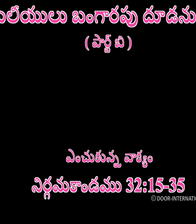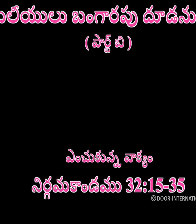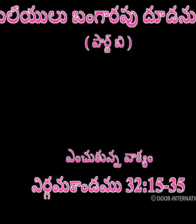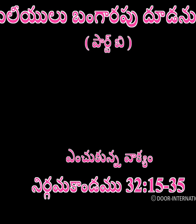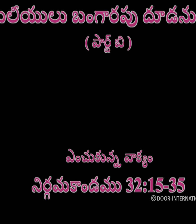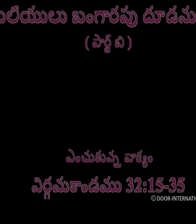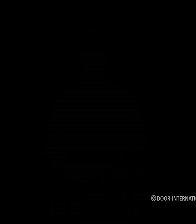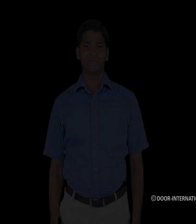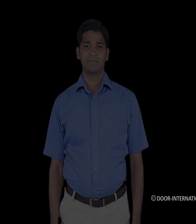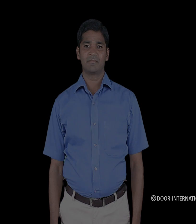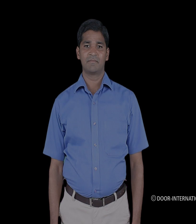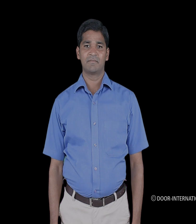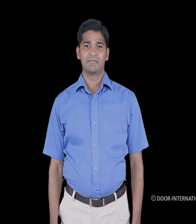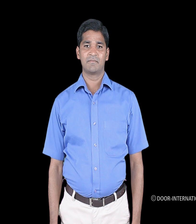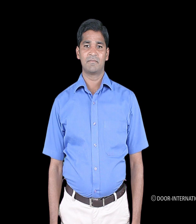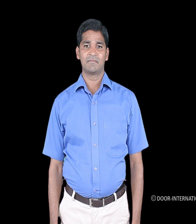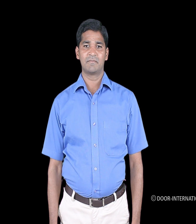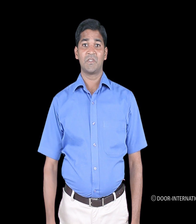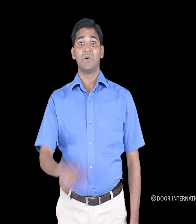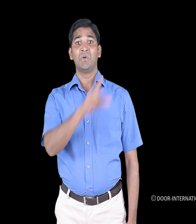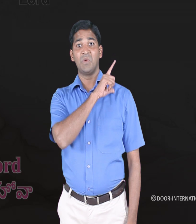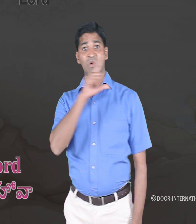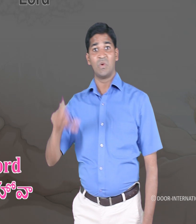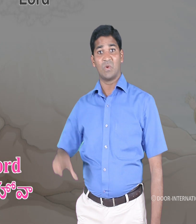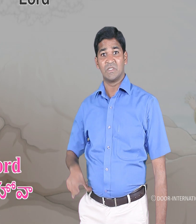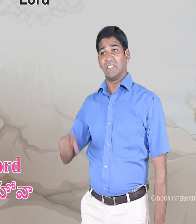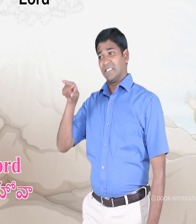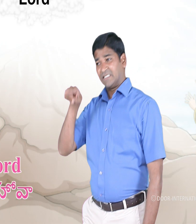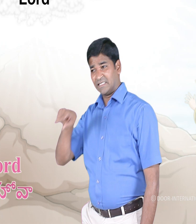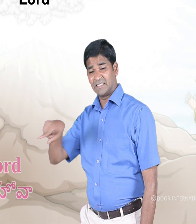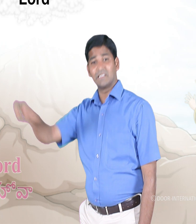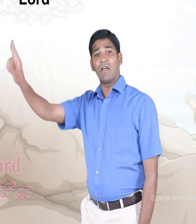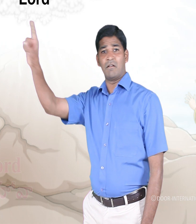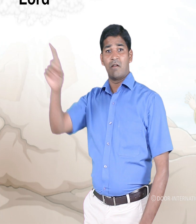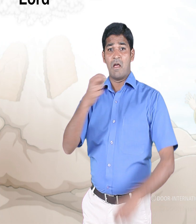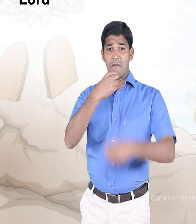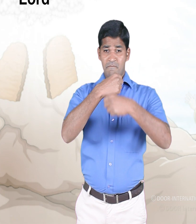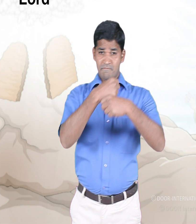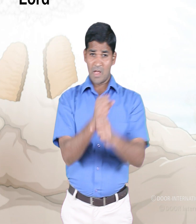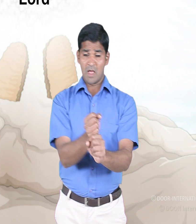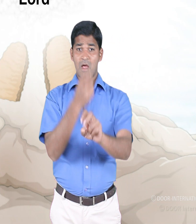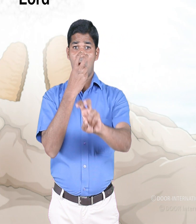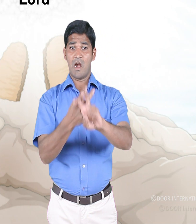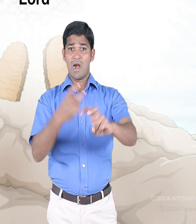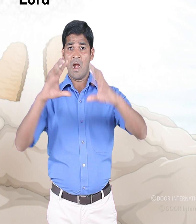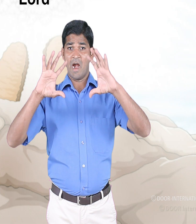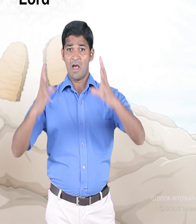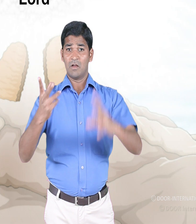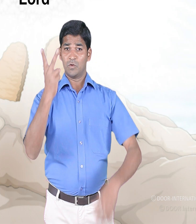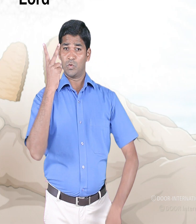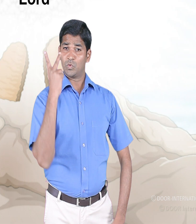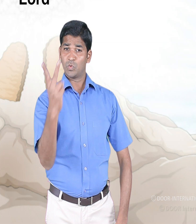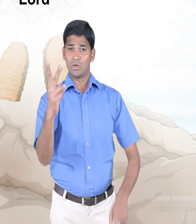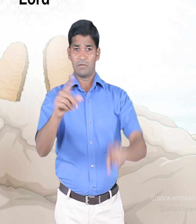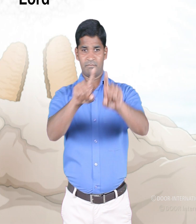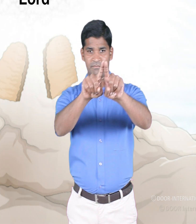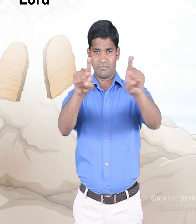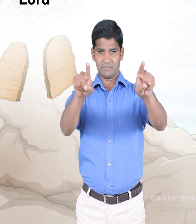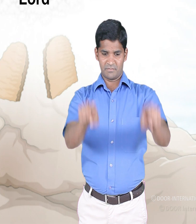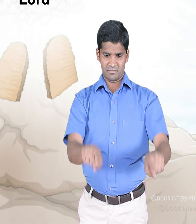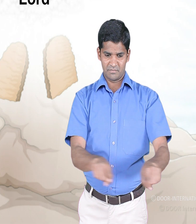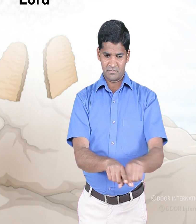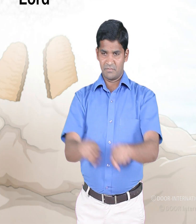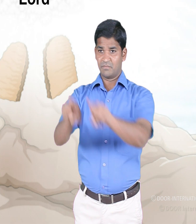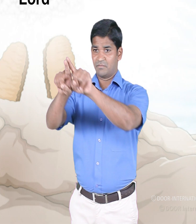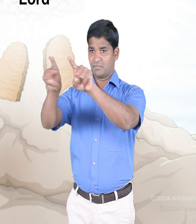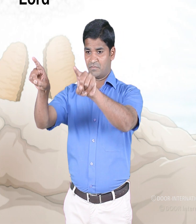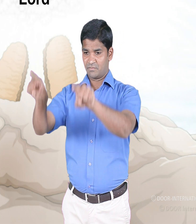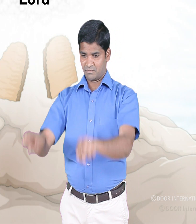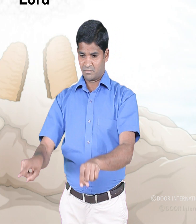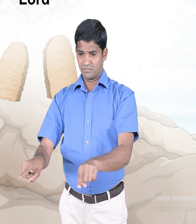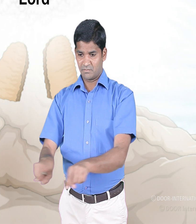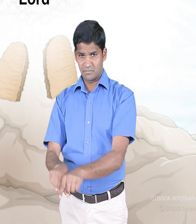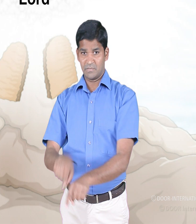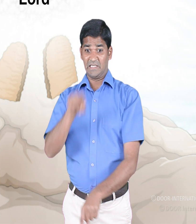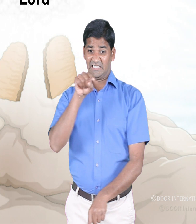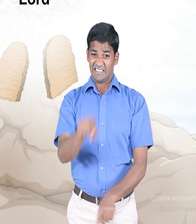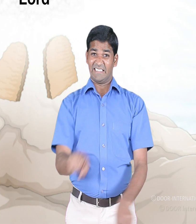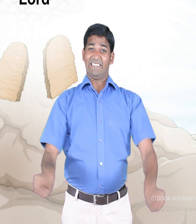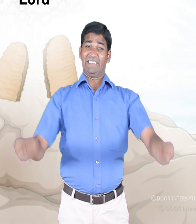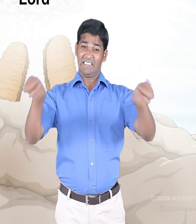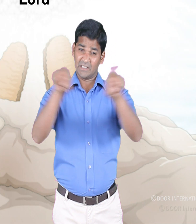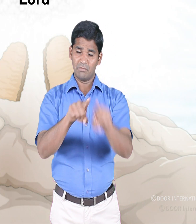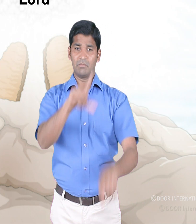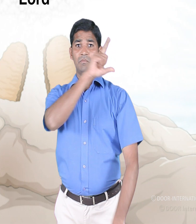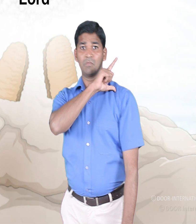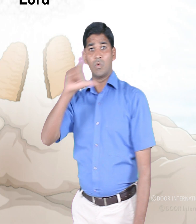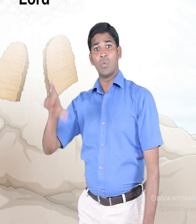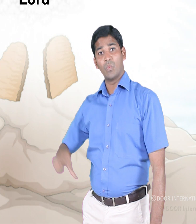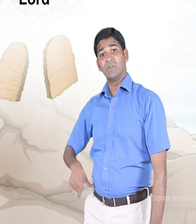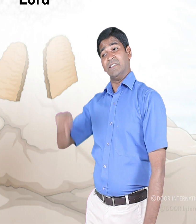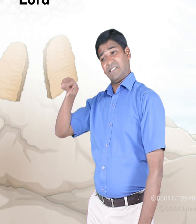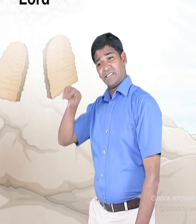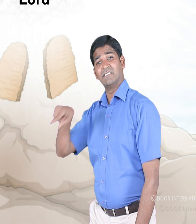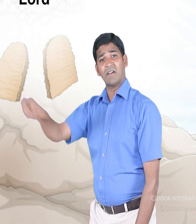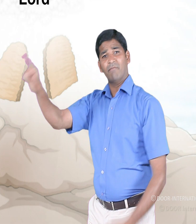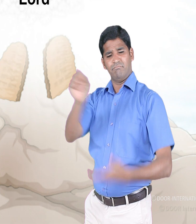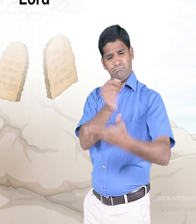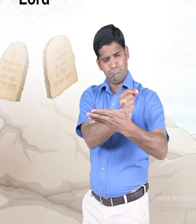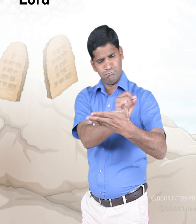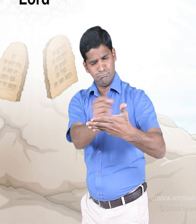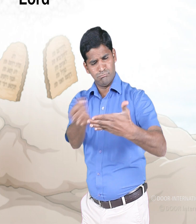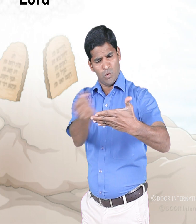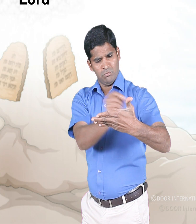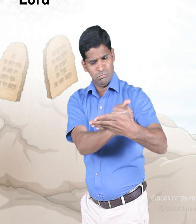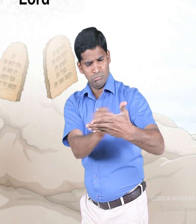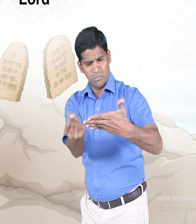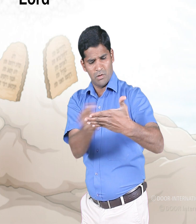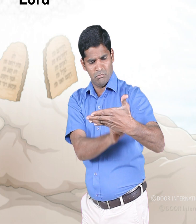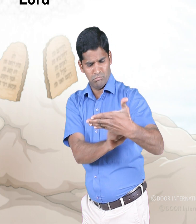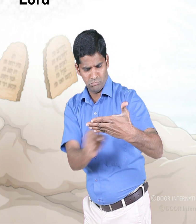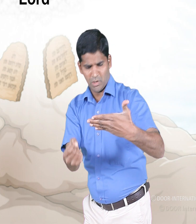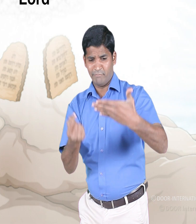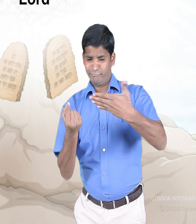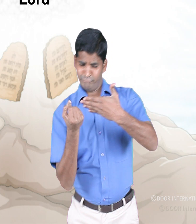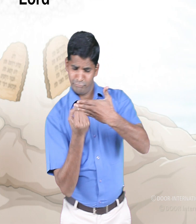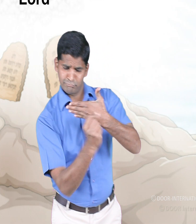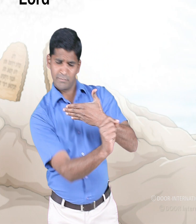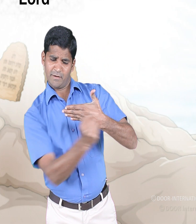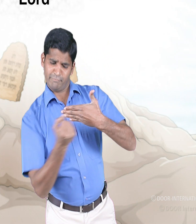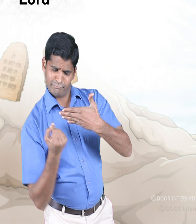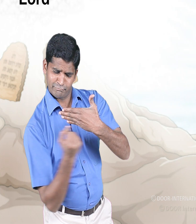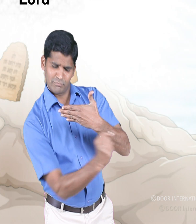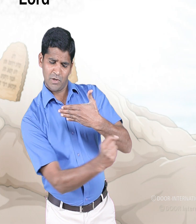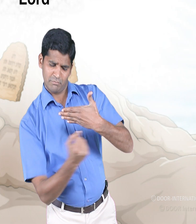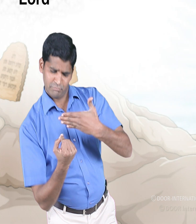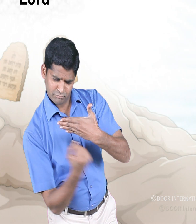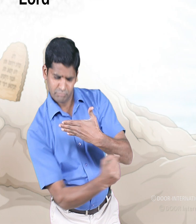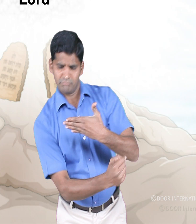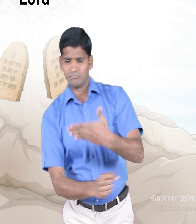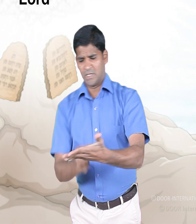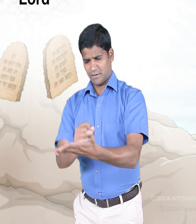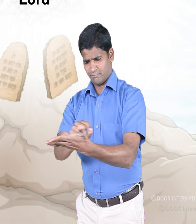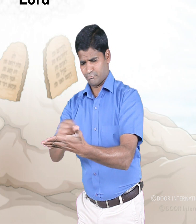Then Moses turned and went down the mountain with the two tablets of the Testimony in his hands.